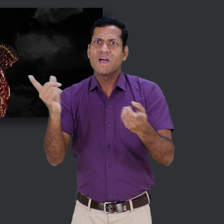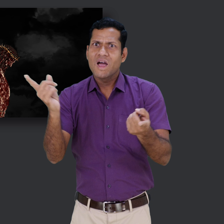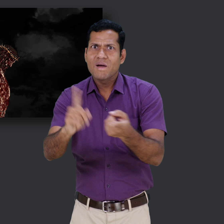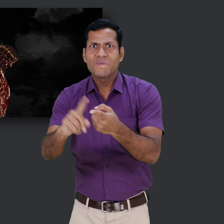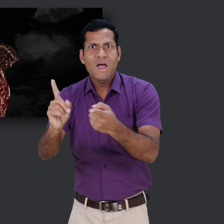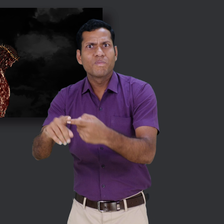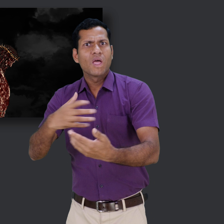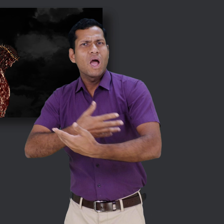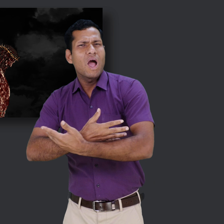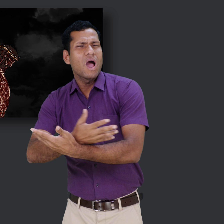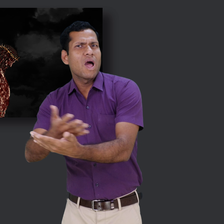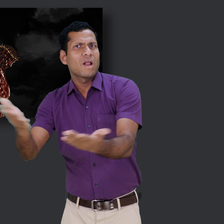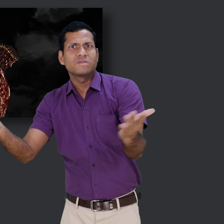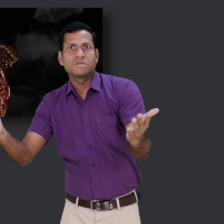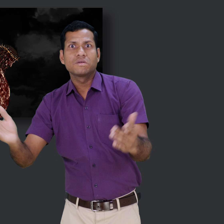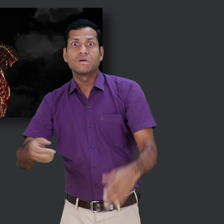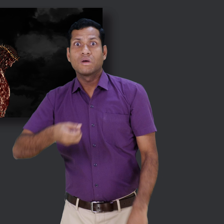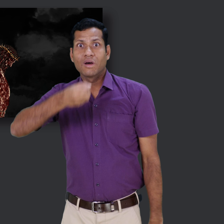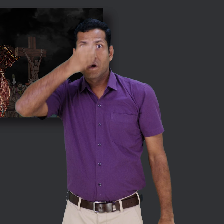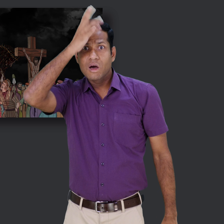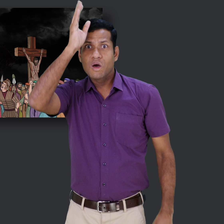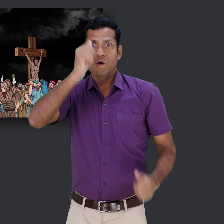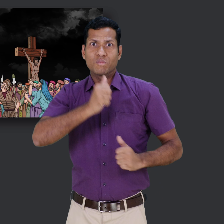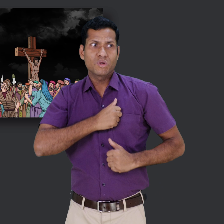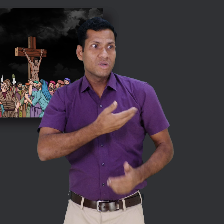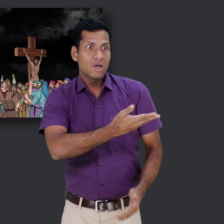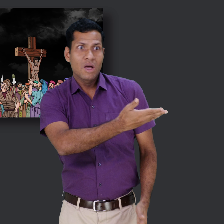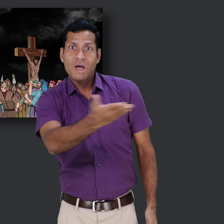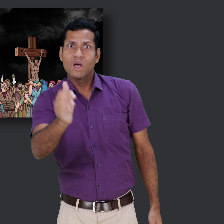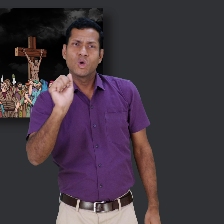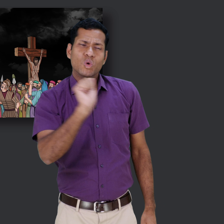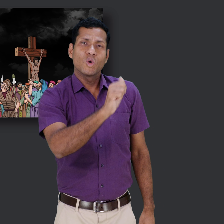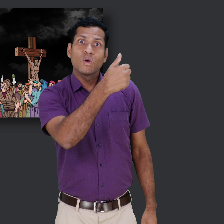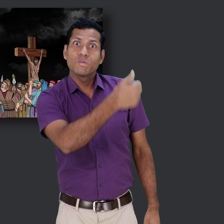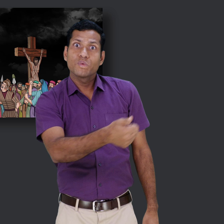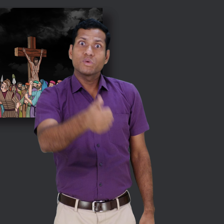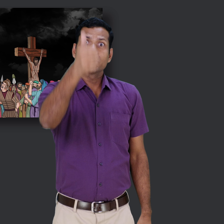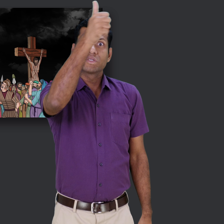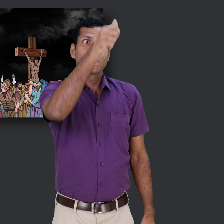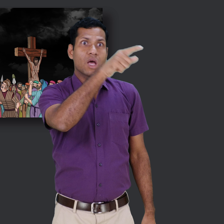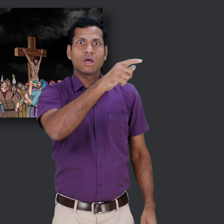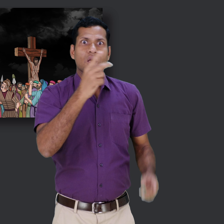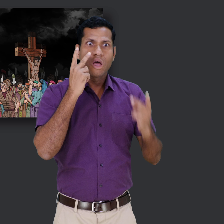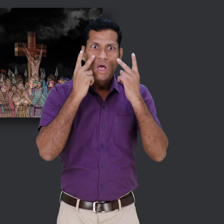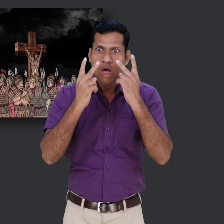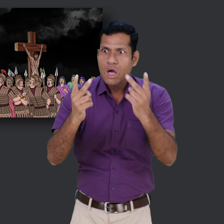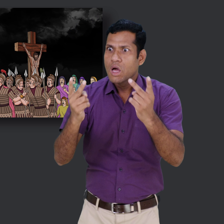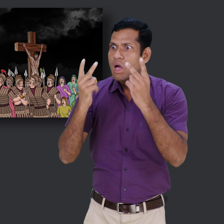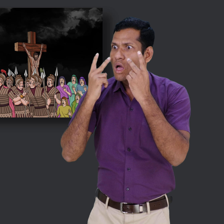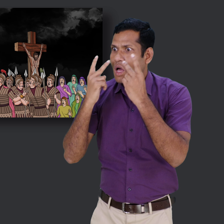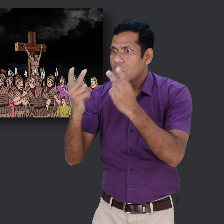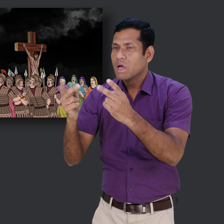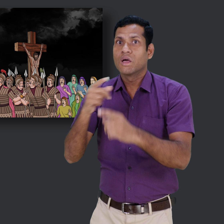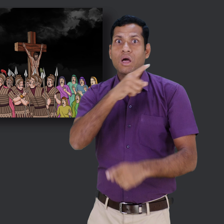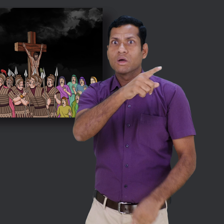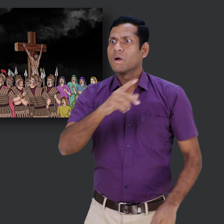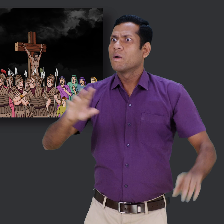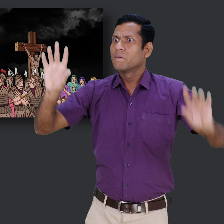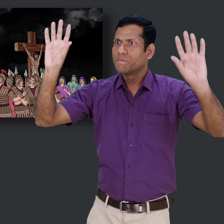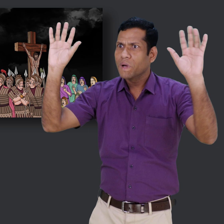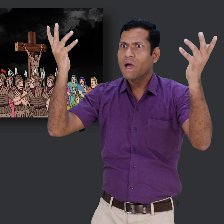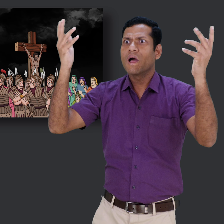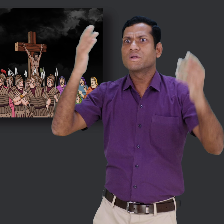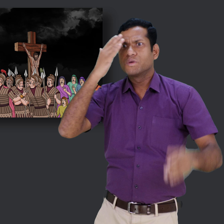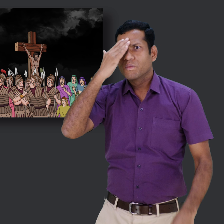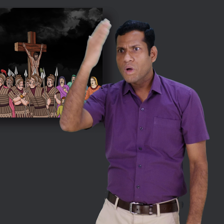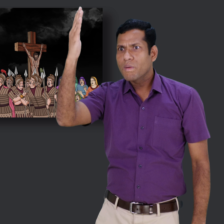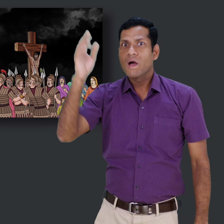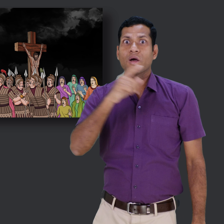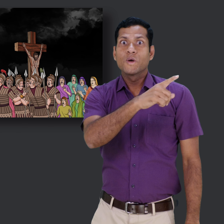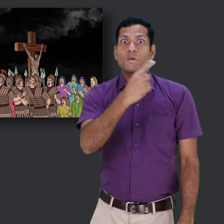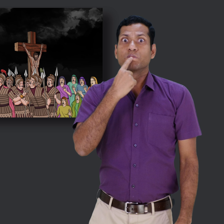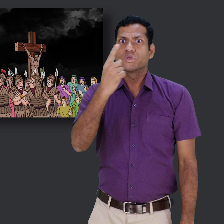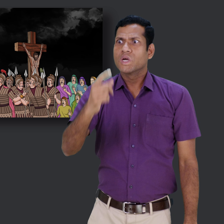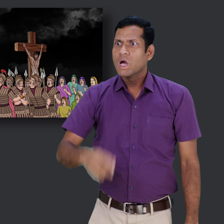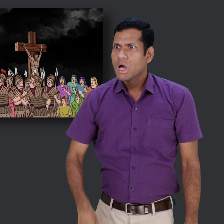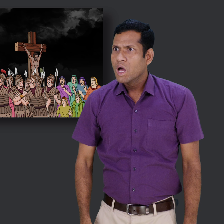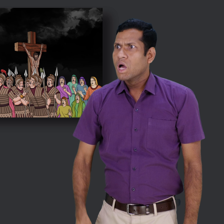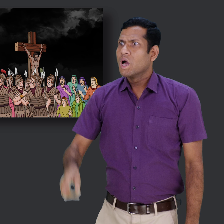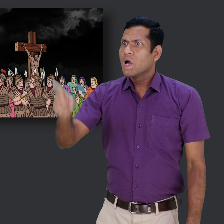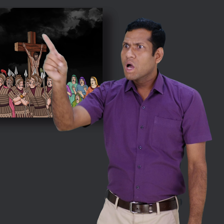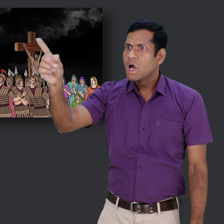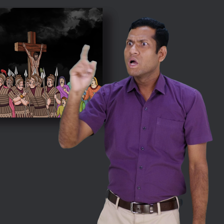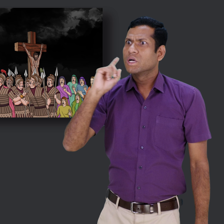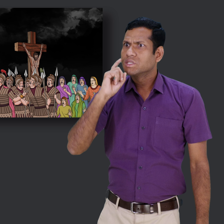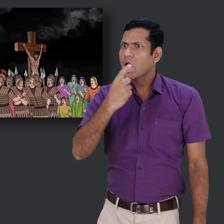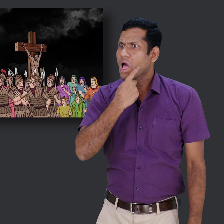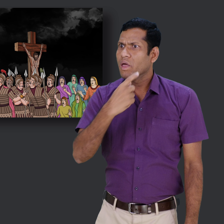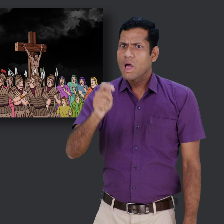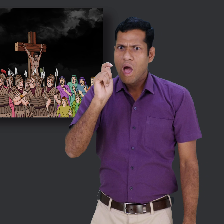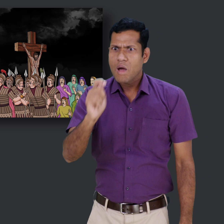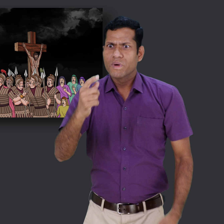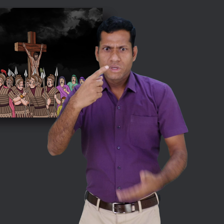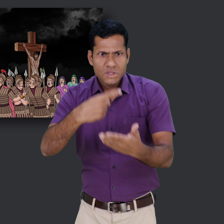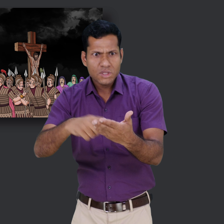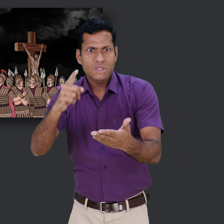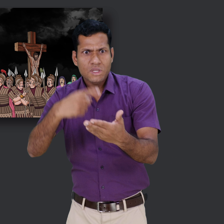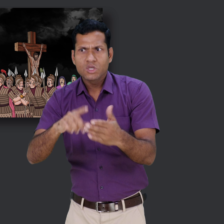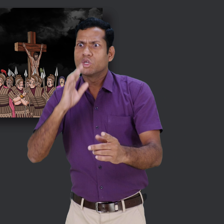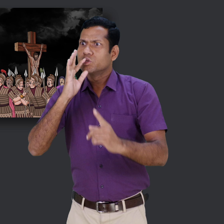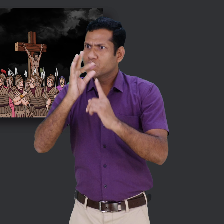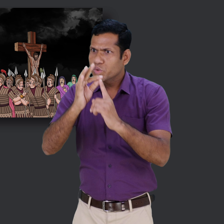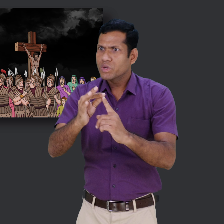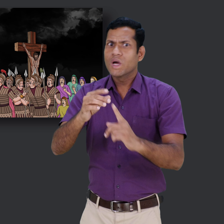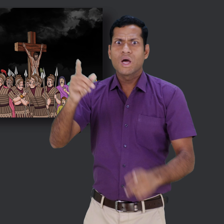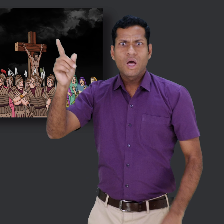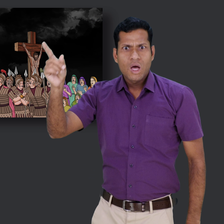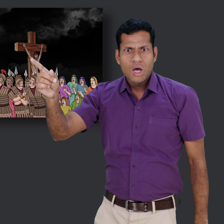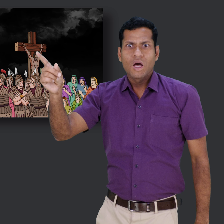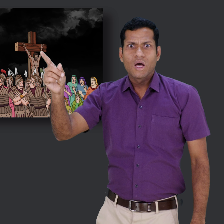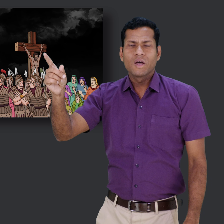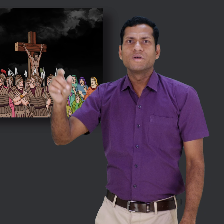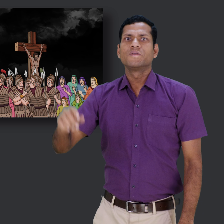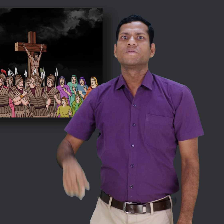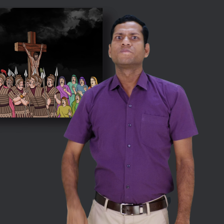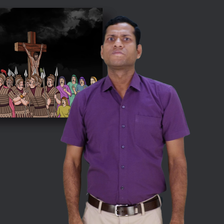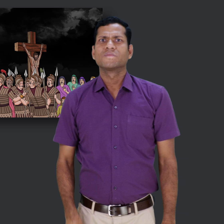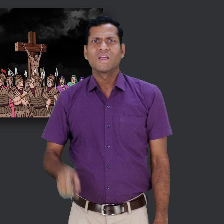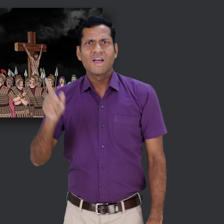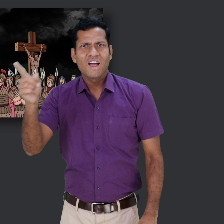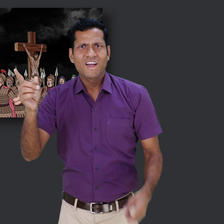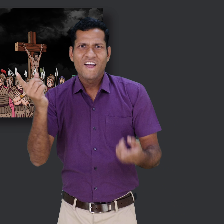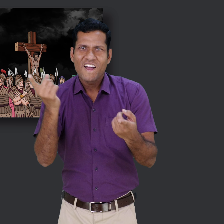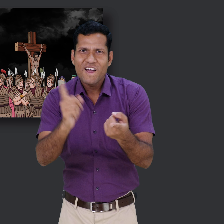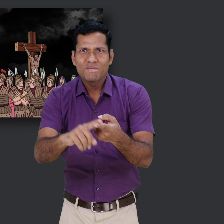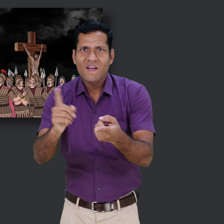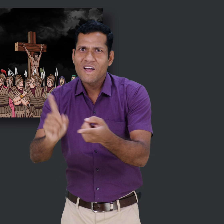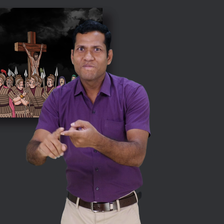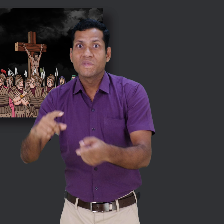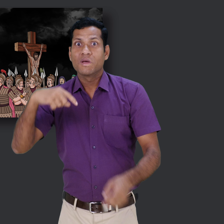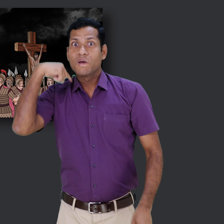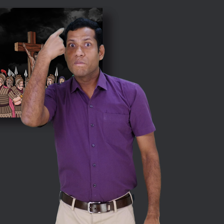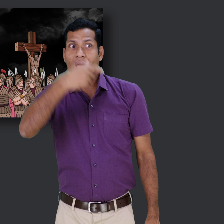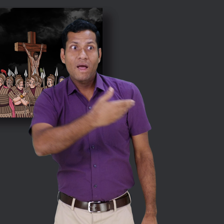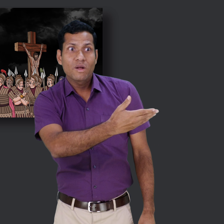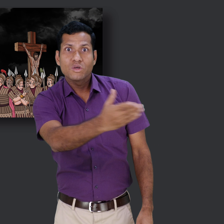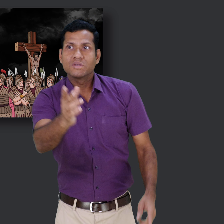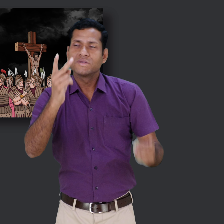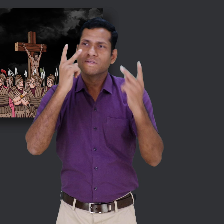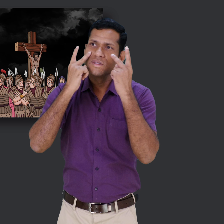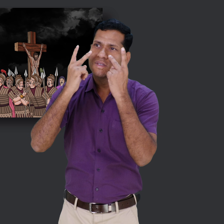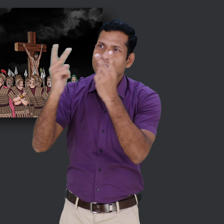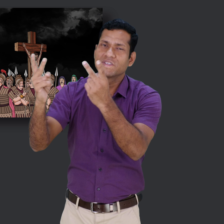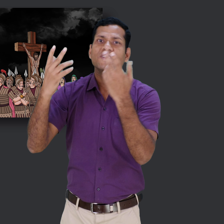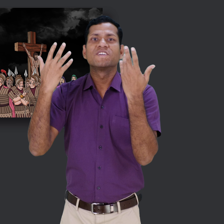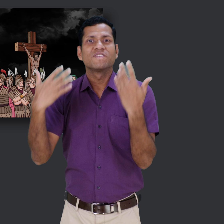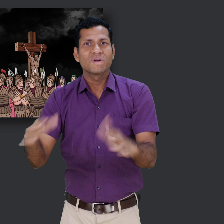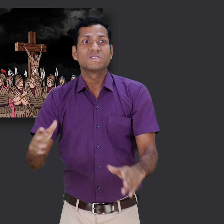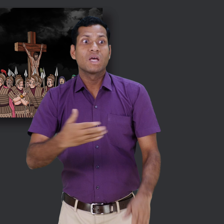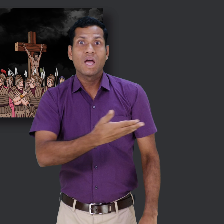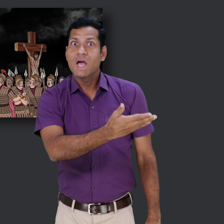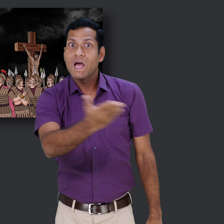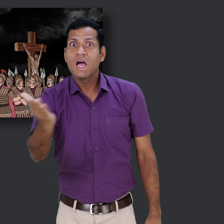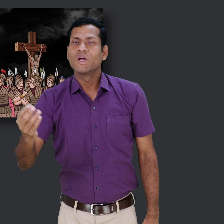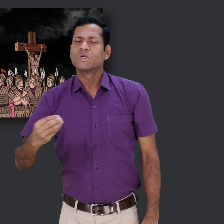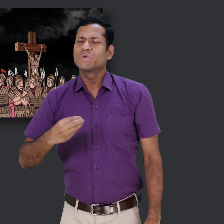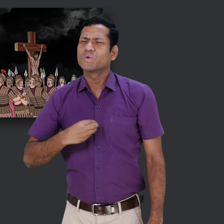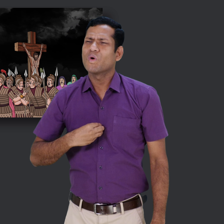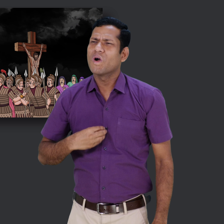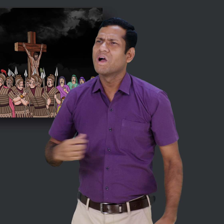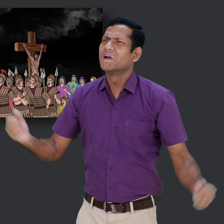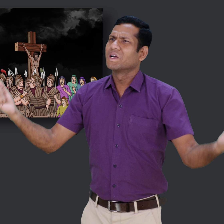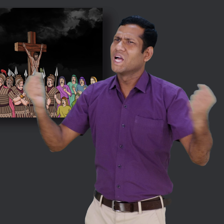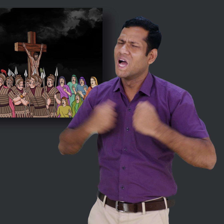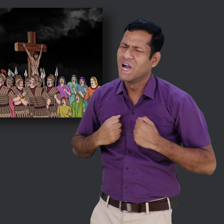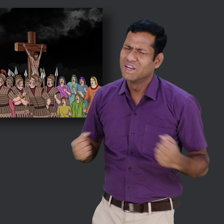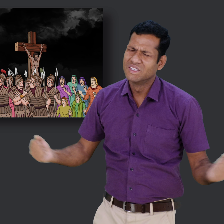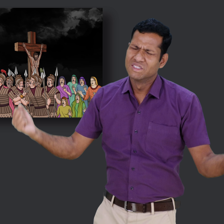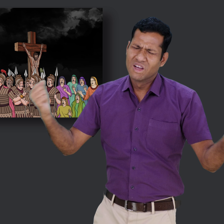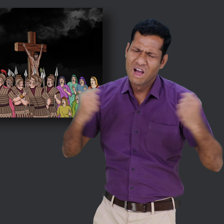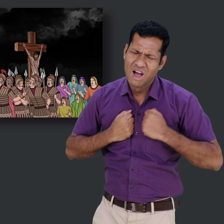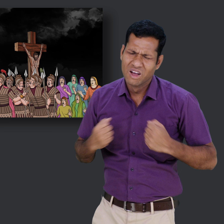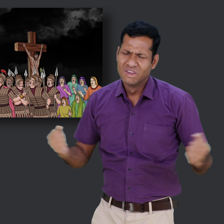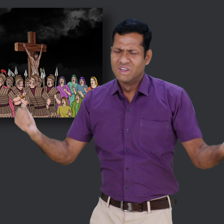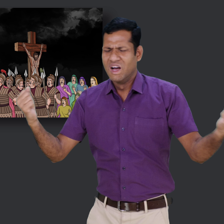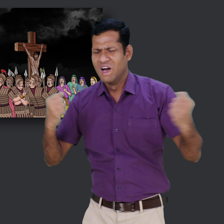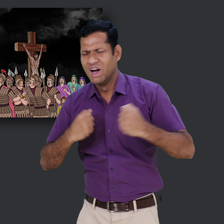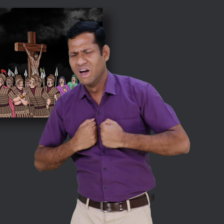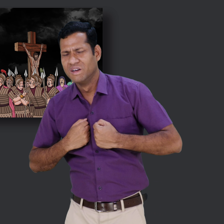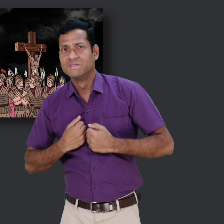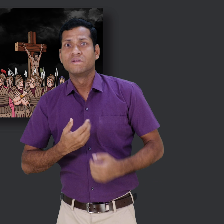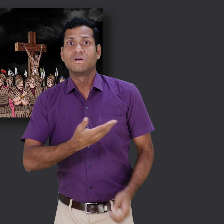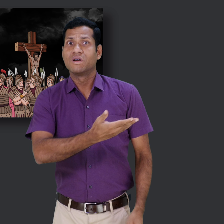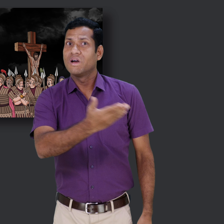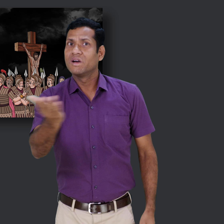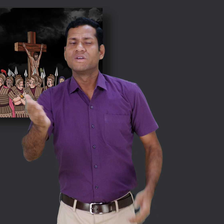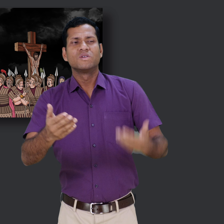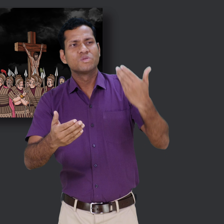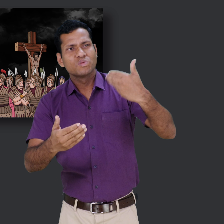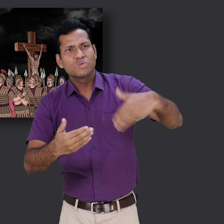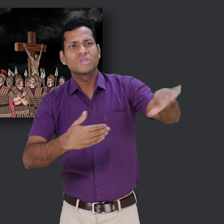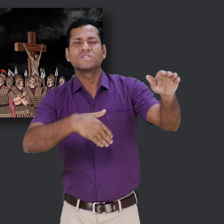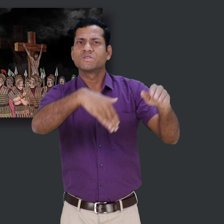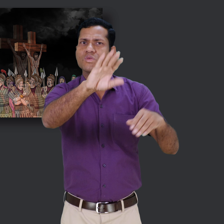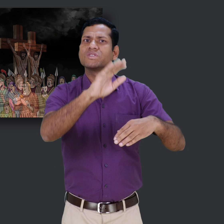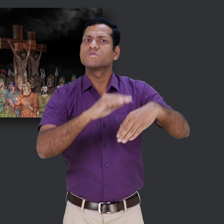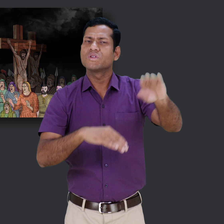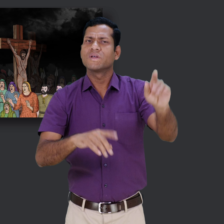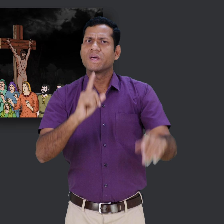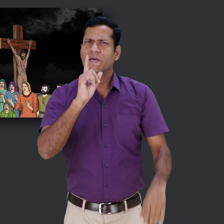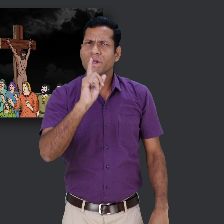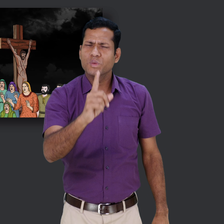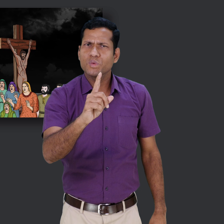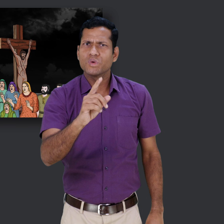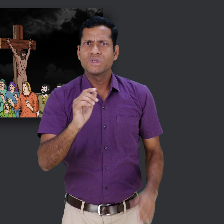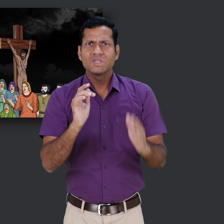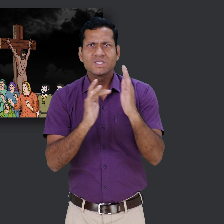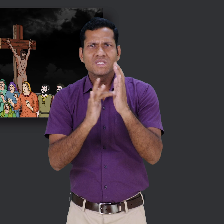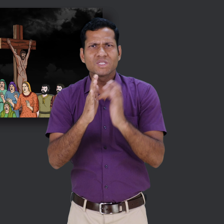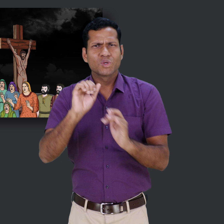When the centurion saw what had happened, he gave glory to God, saying, “Surely this was a righteous man.” And when all the people who had gathered for this spectacle saw what had happened, they returned home beating their breasts.